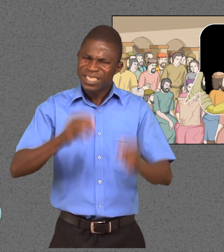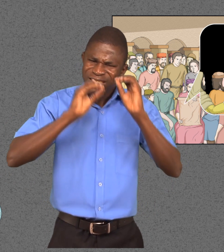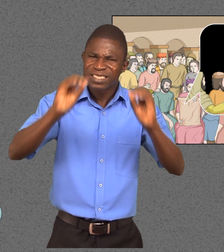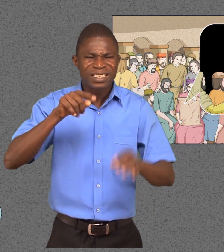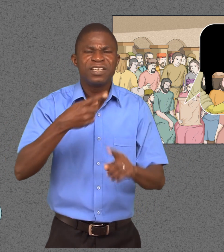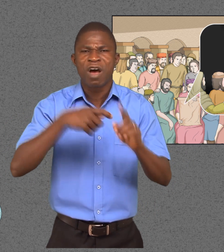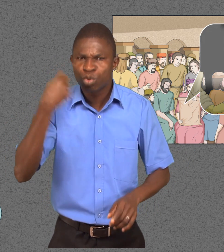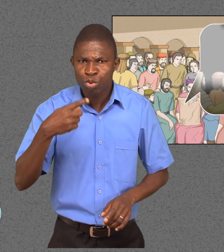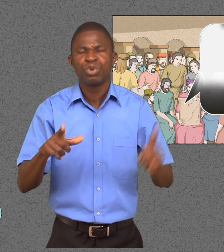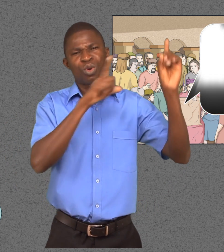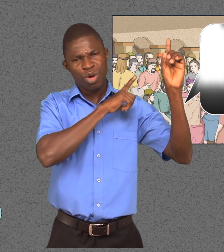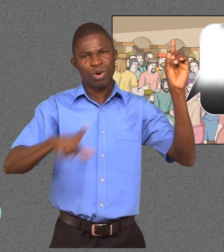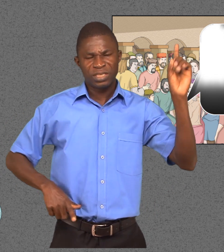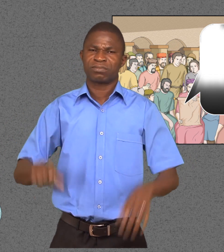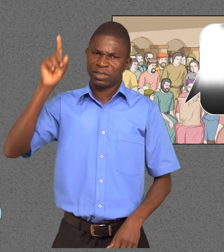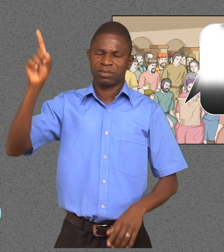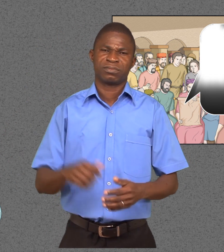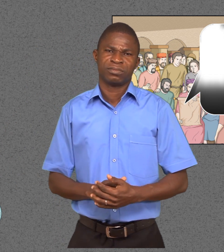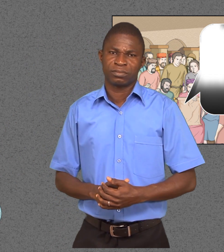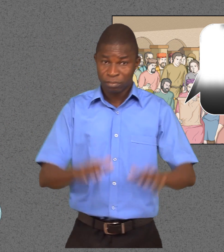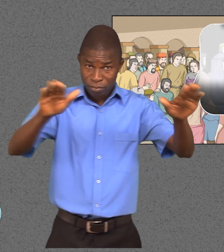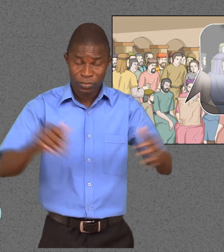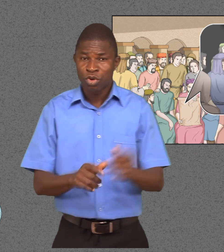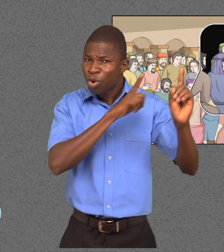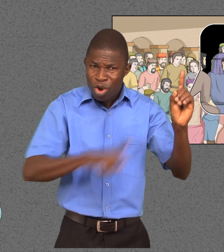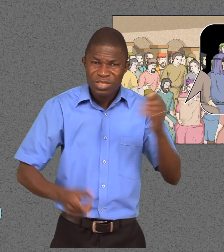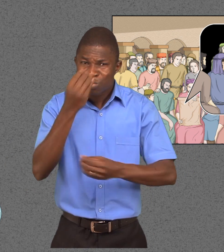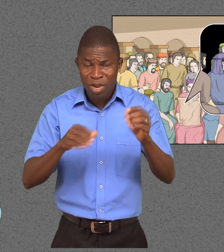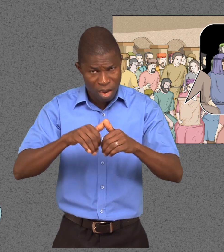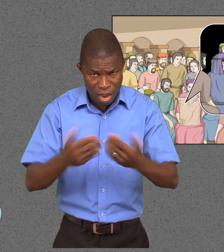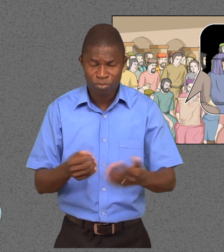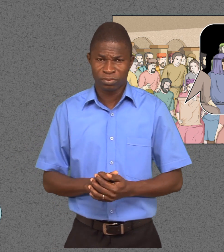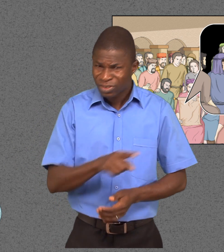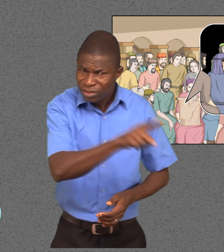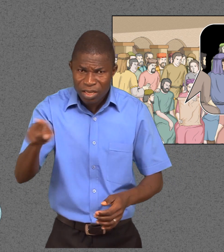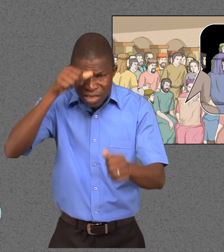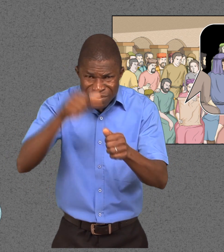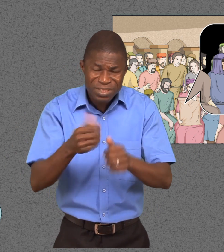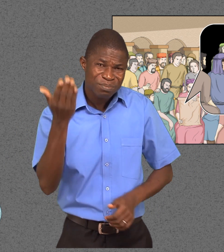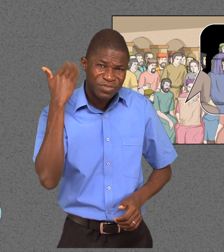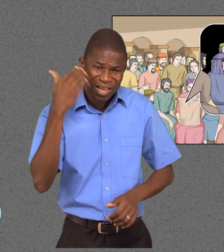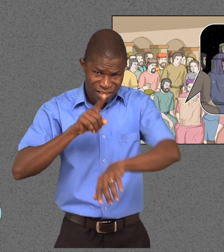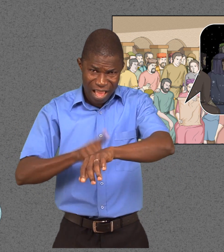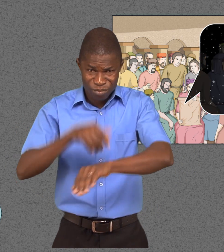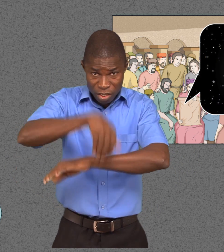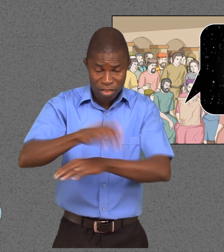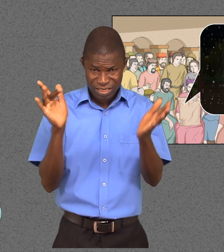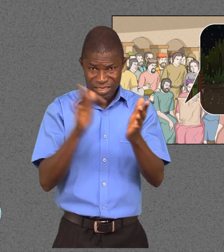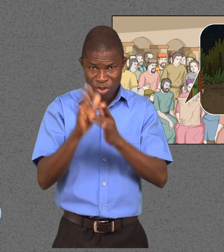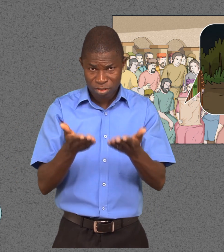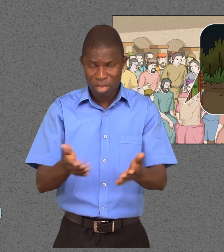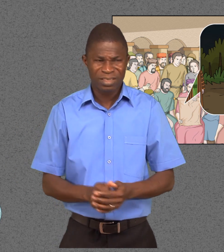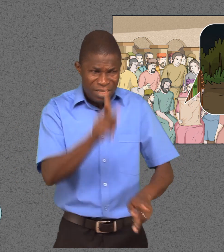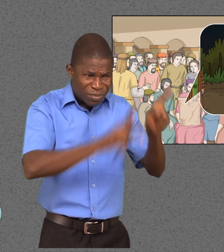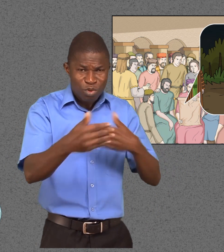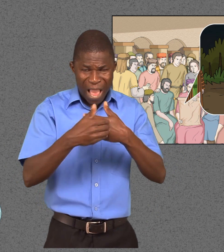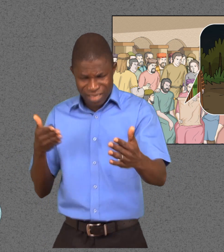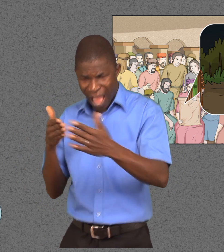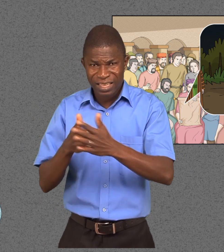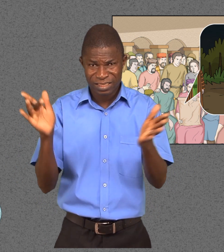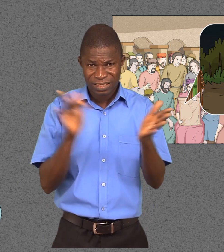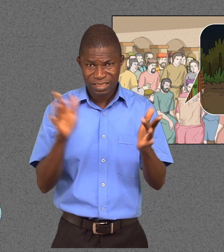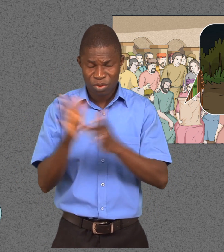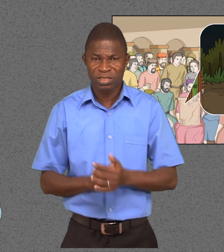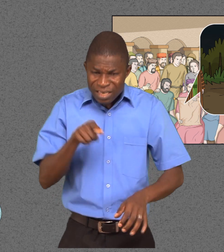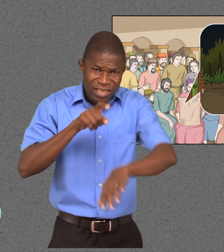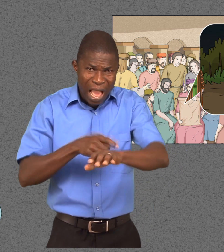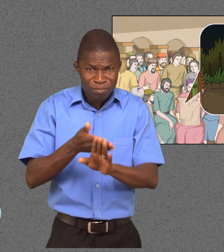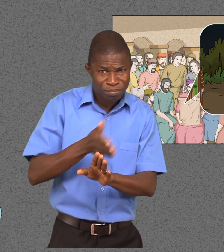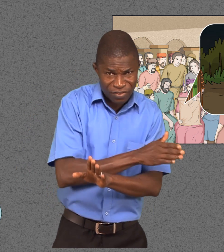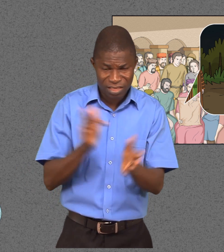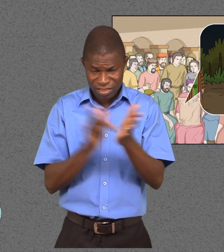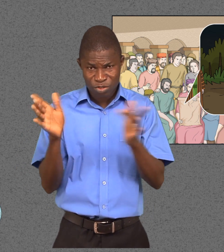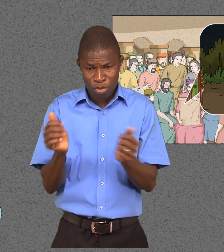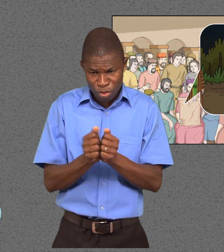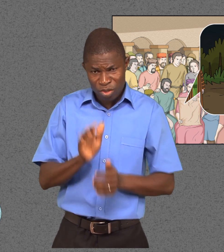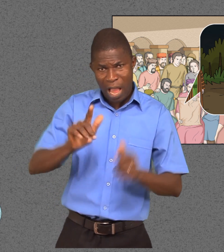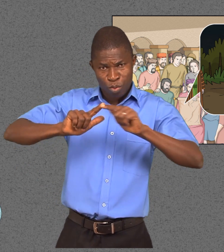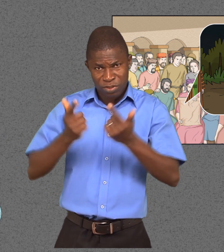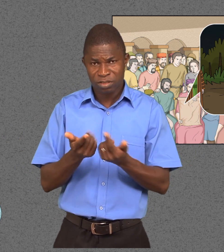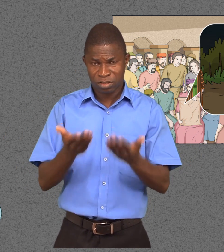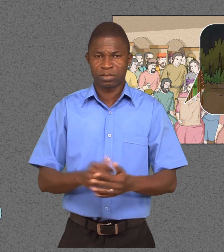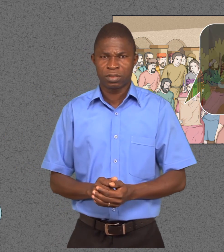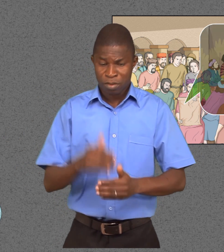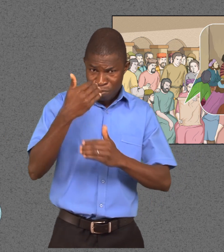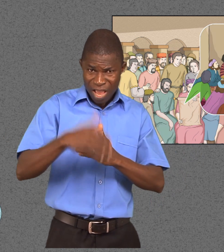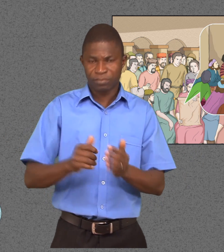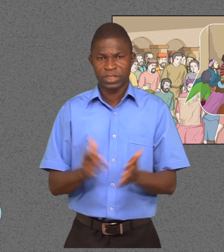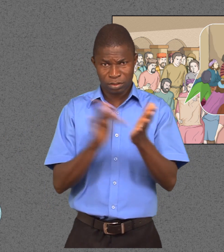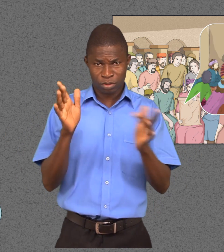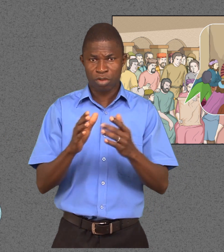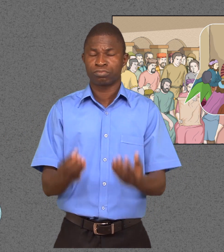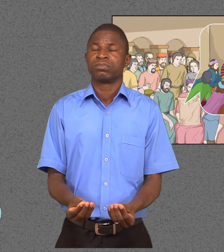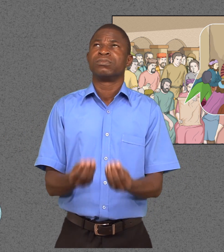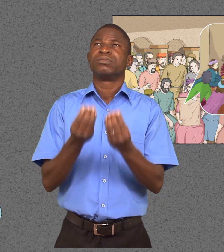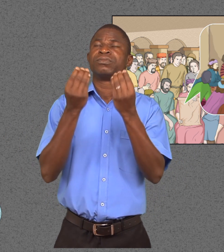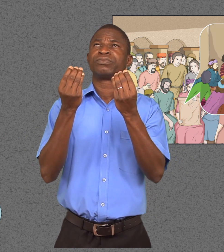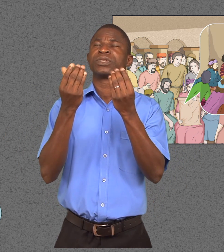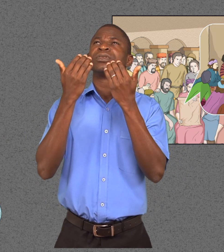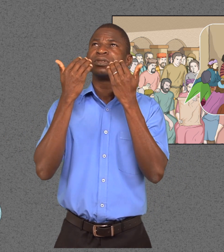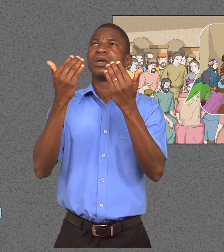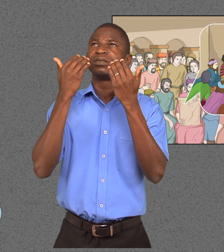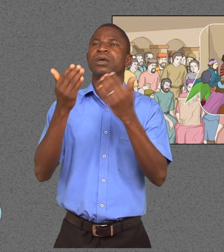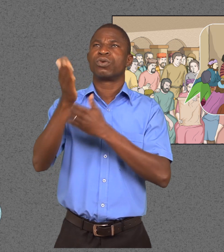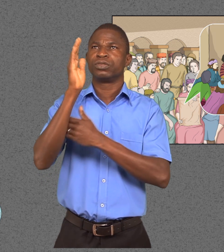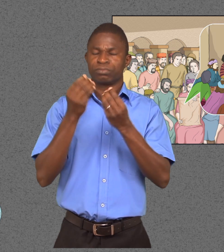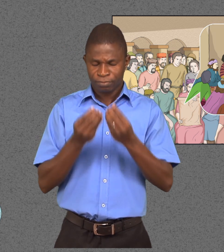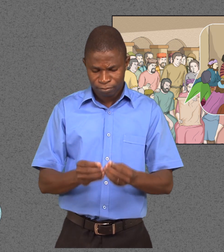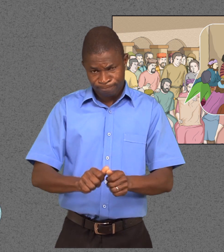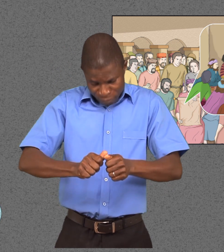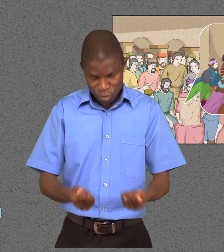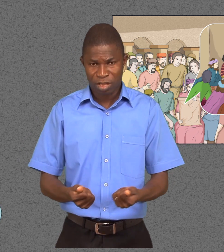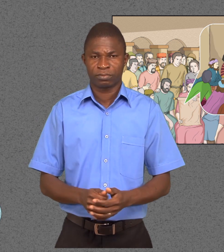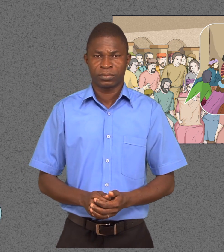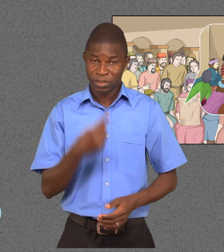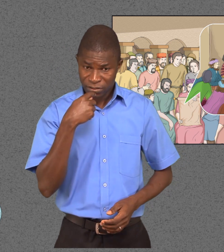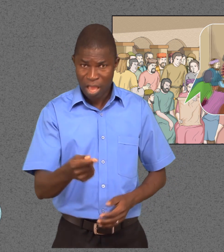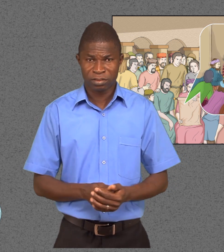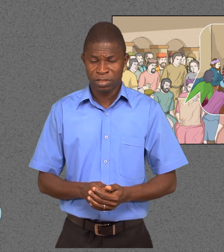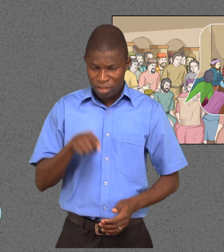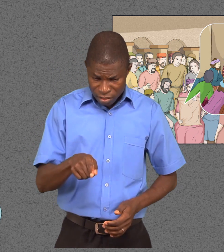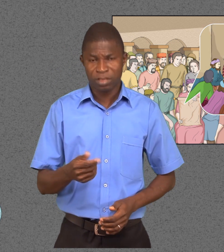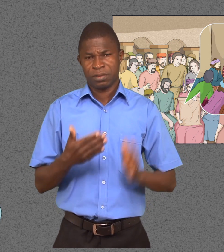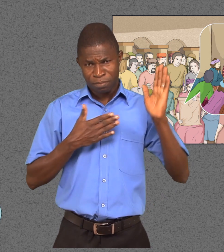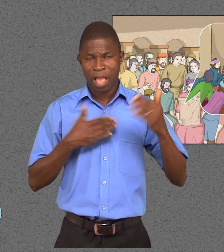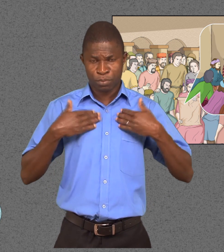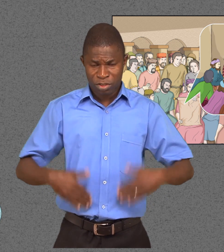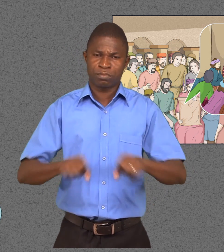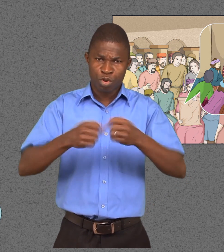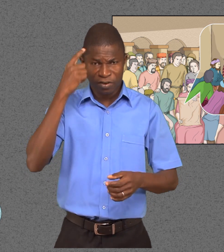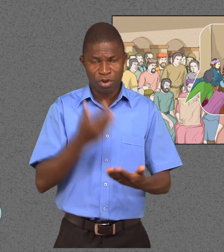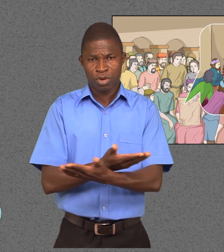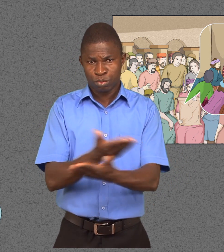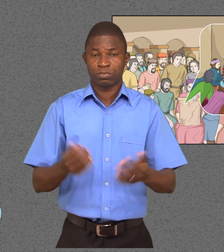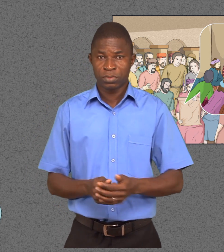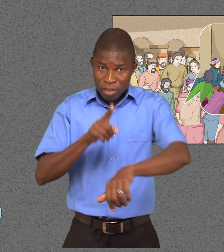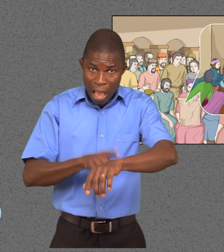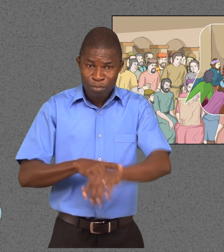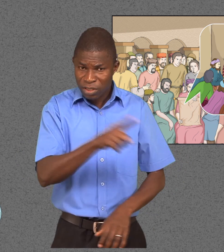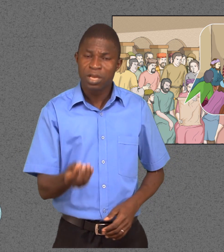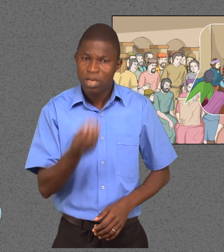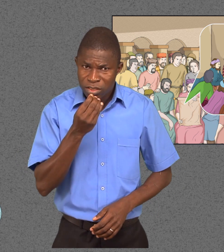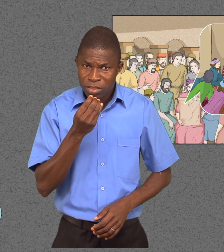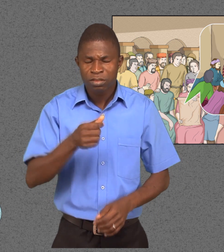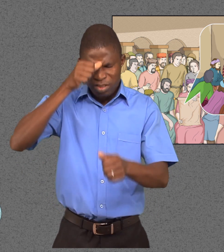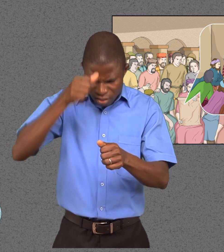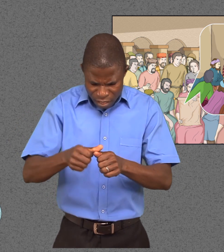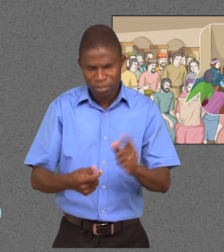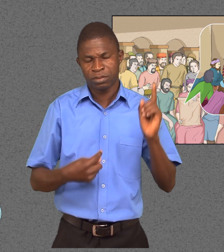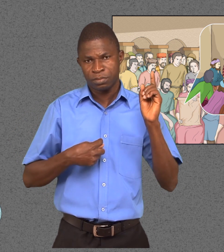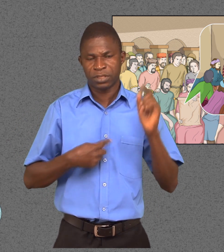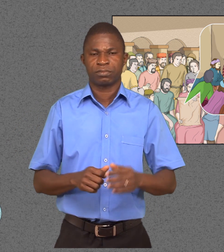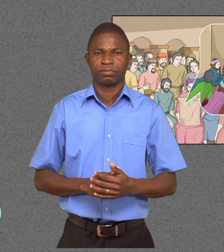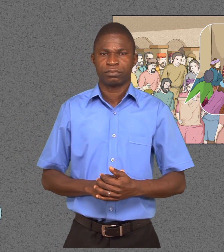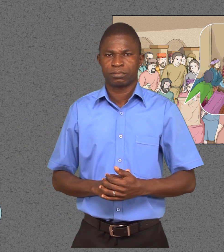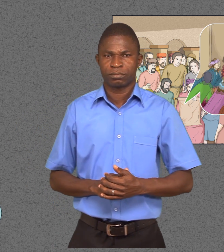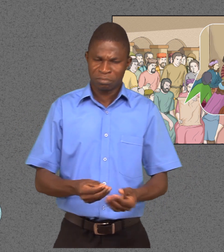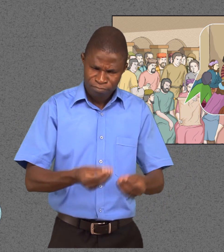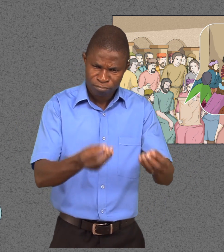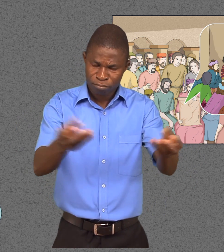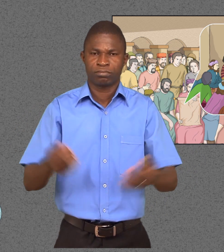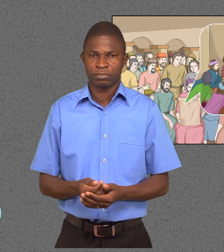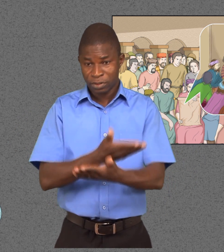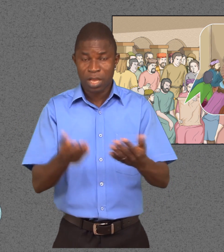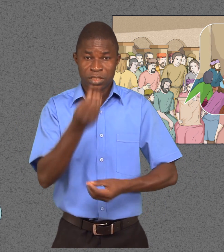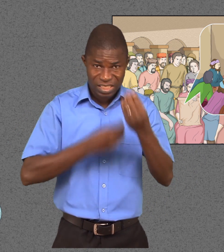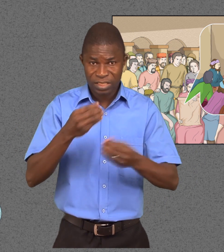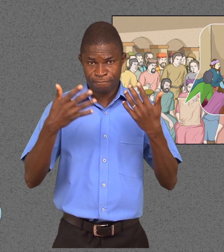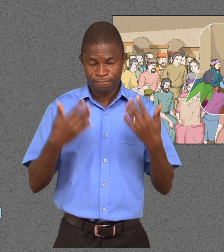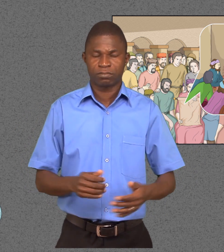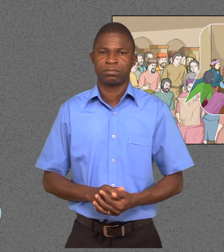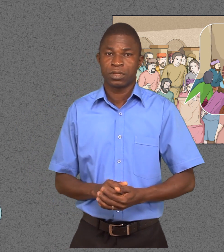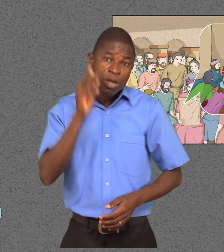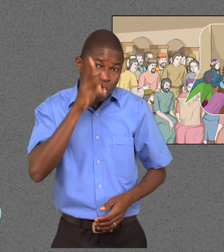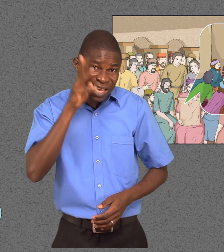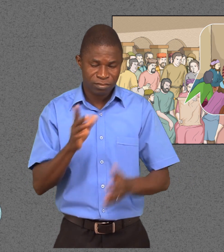For I received from the Lord what I also passed on to you: The Lord Jesus, on the night He was betrayed, took bread, and when He had given thanks, He broke it and said, “This is My body, which is for you;